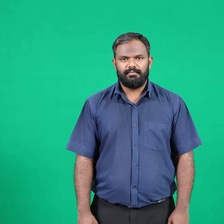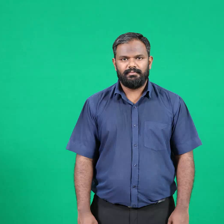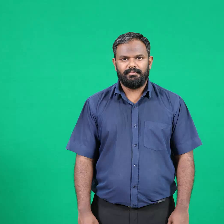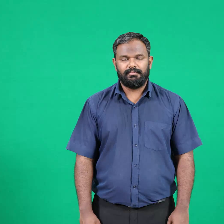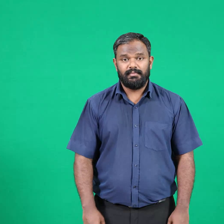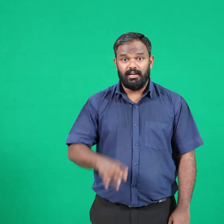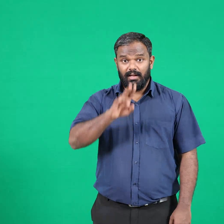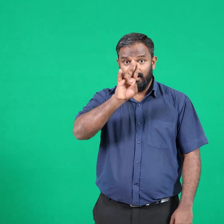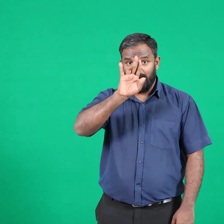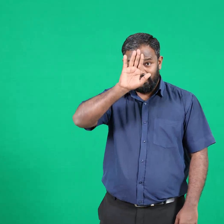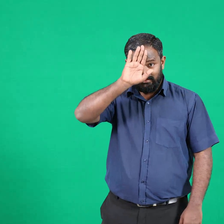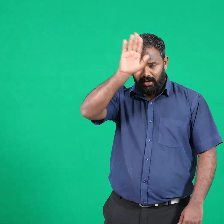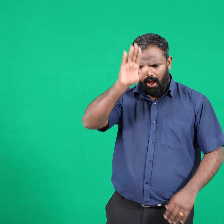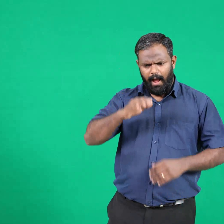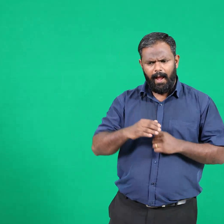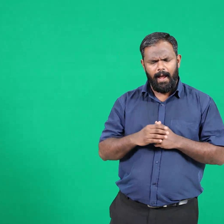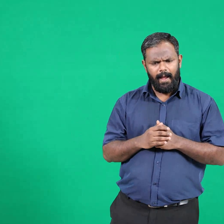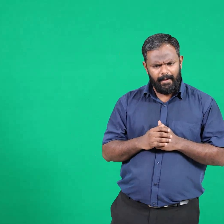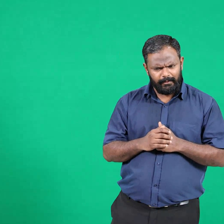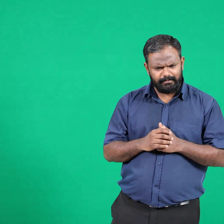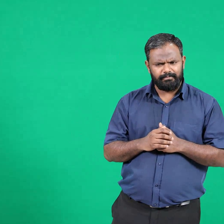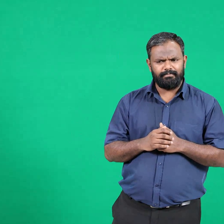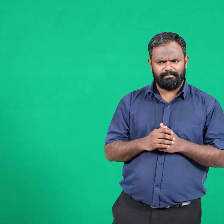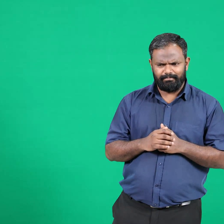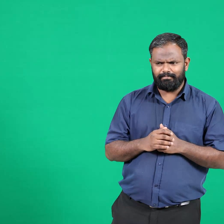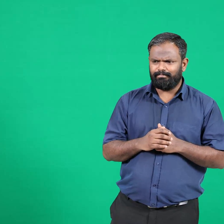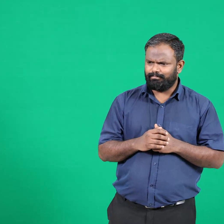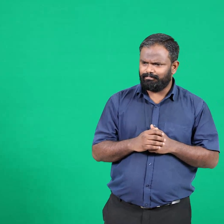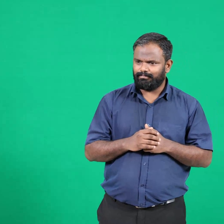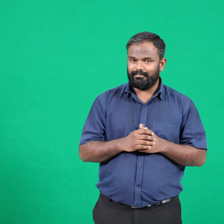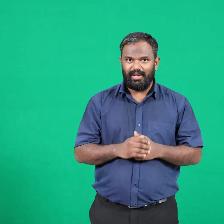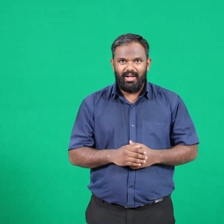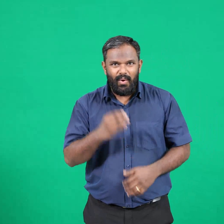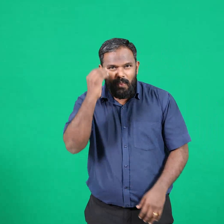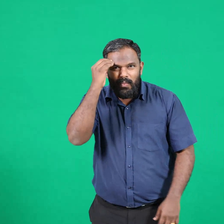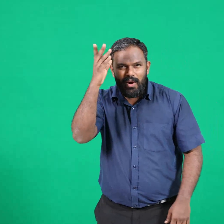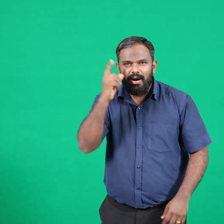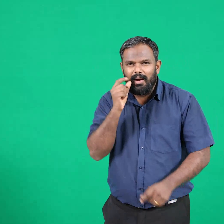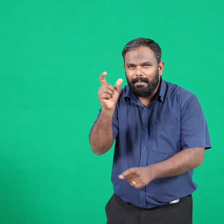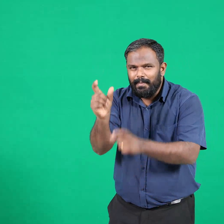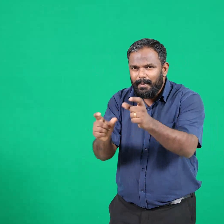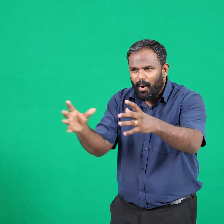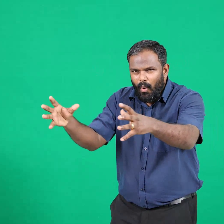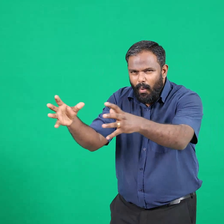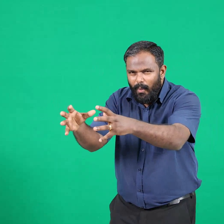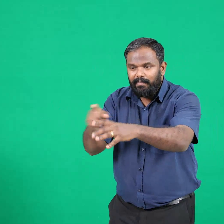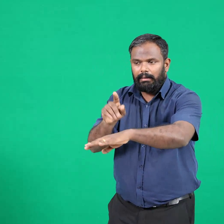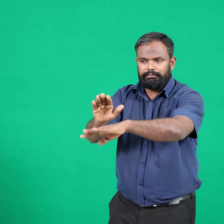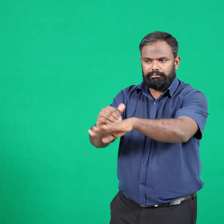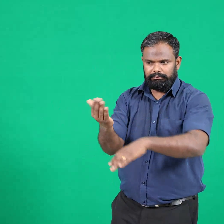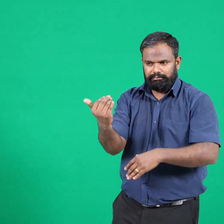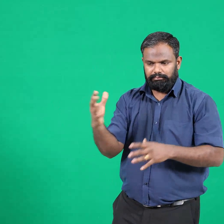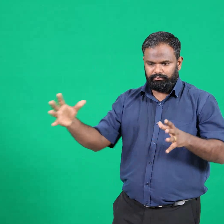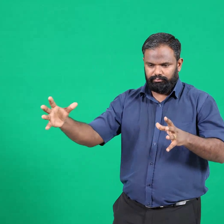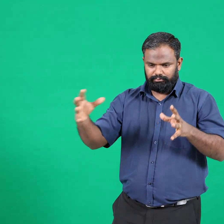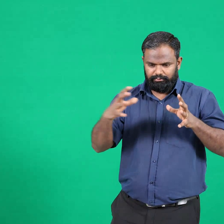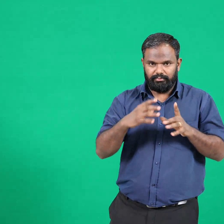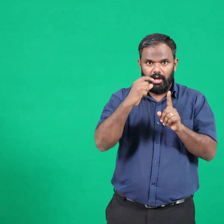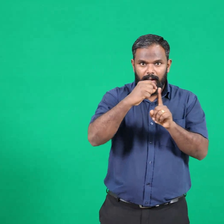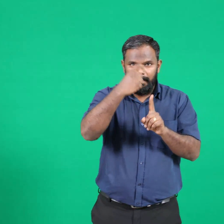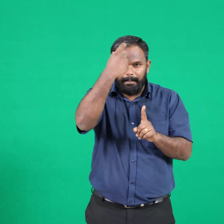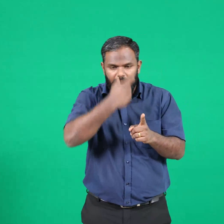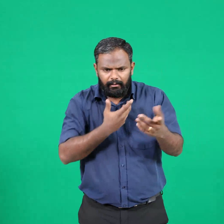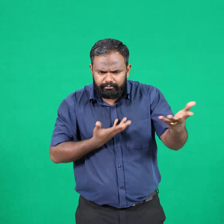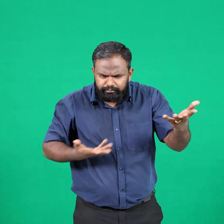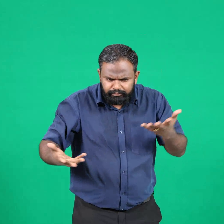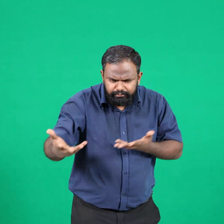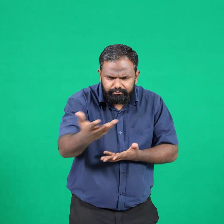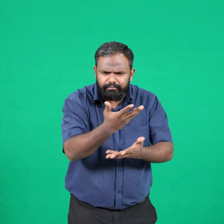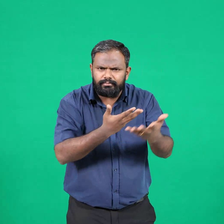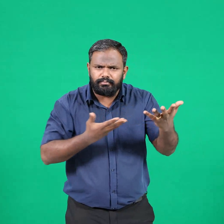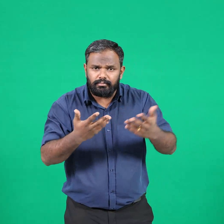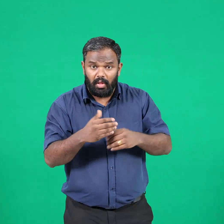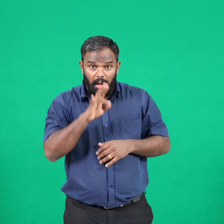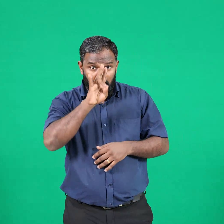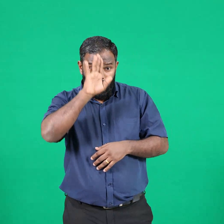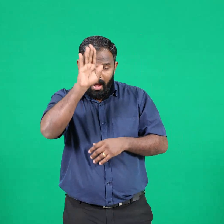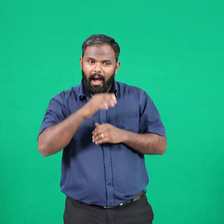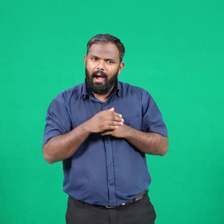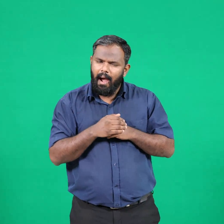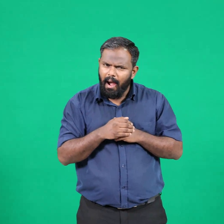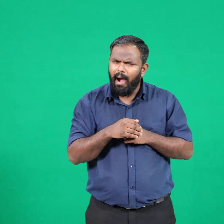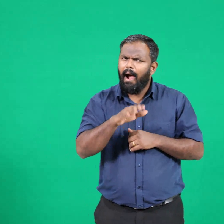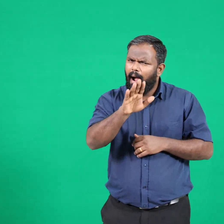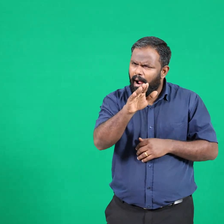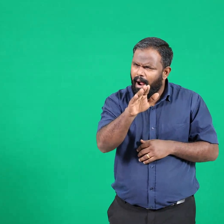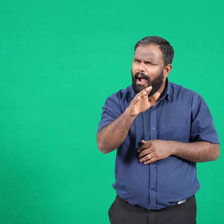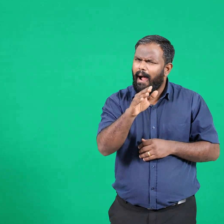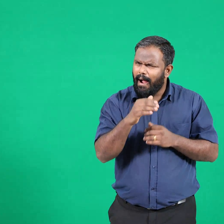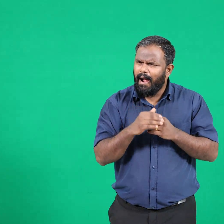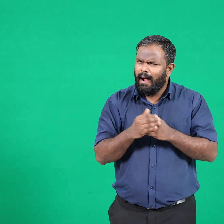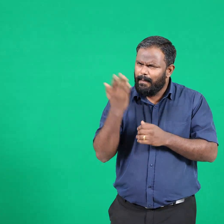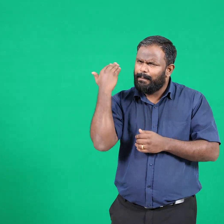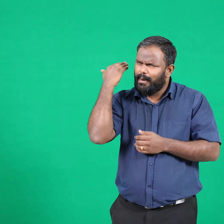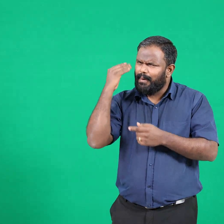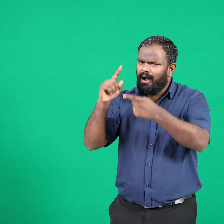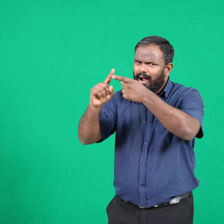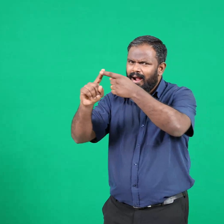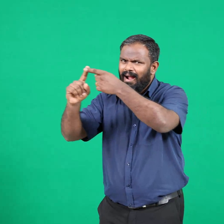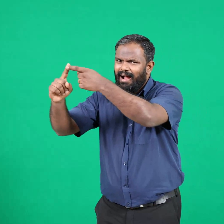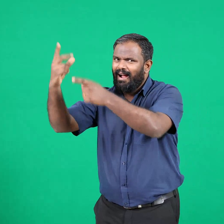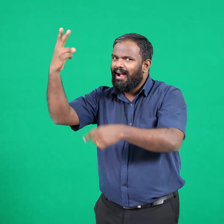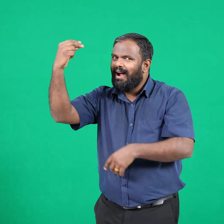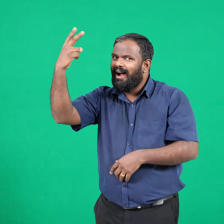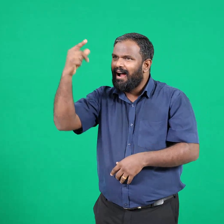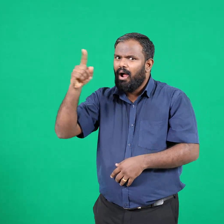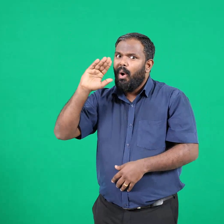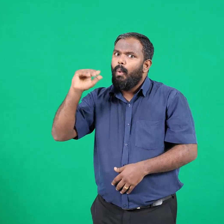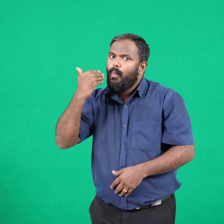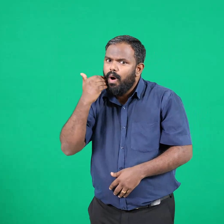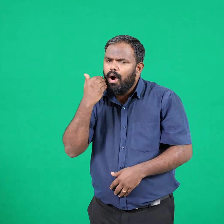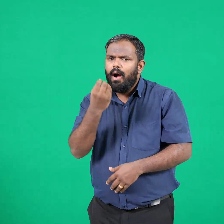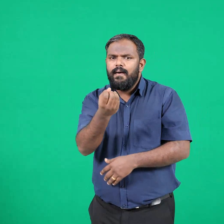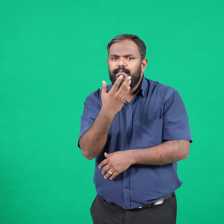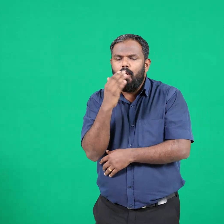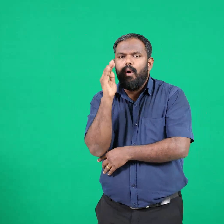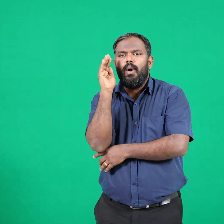Then Herod called the Magi secretly and learned from them the exact time the star had appeared.